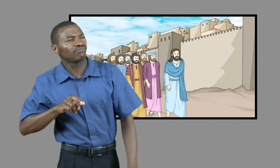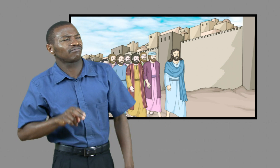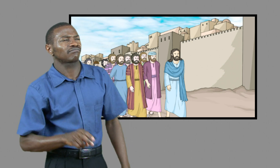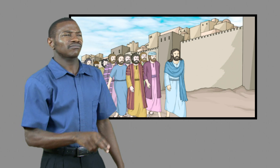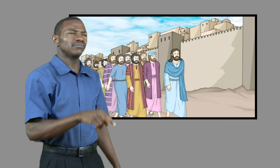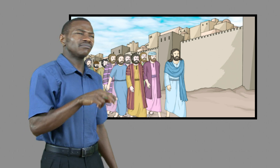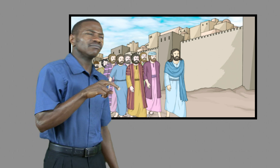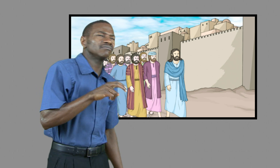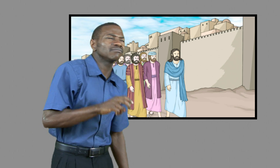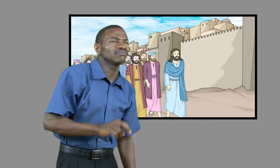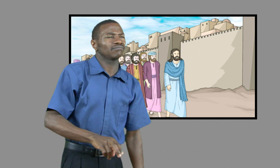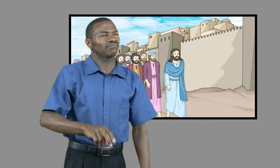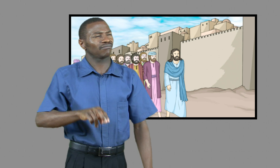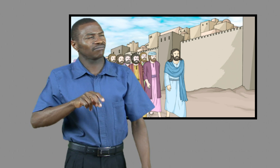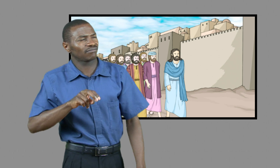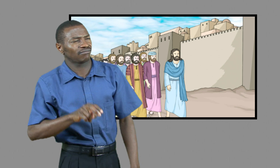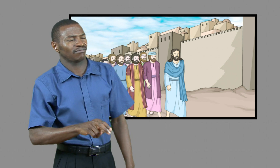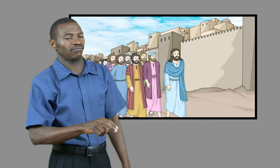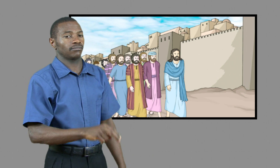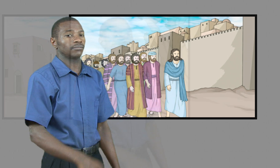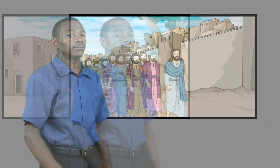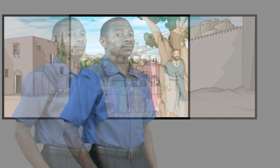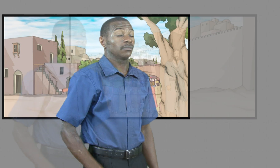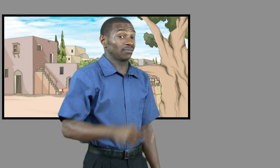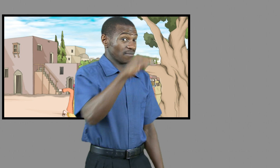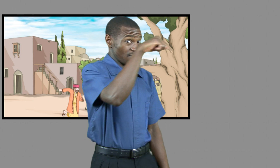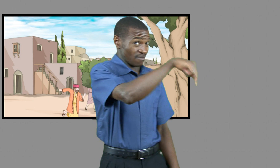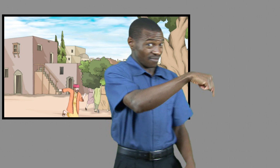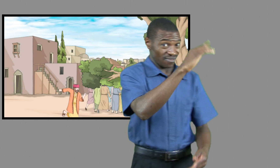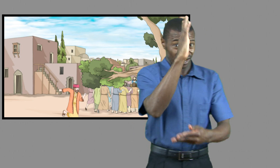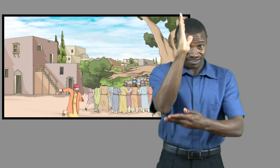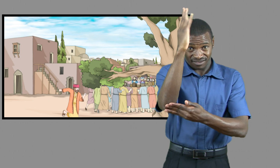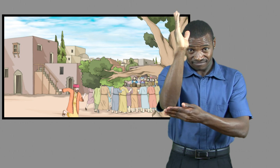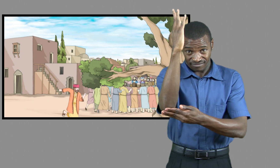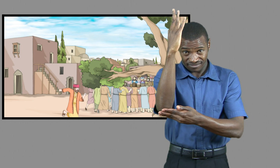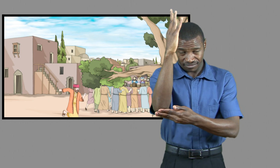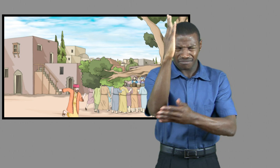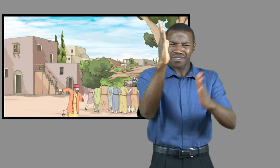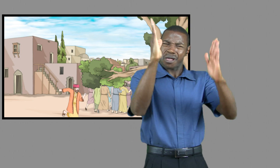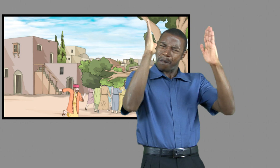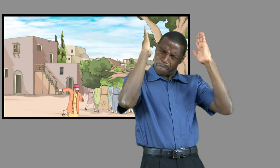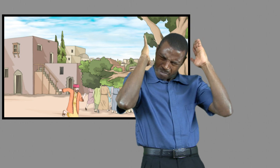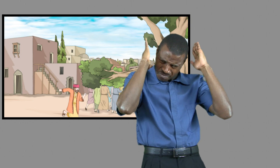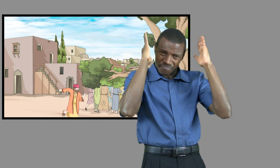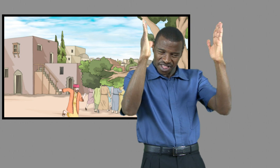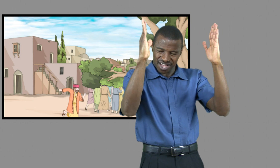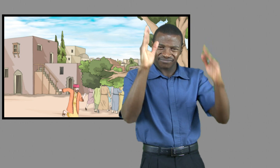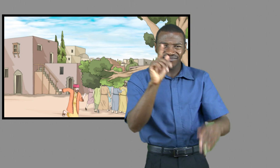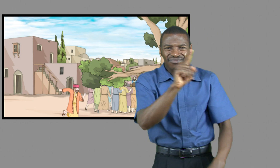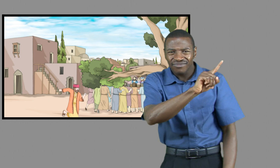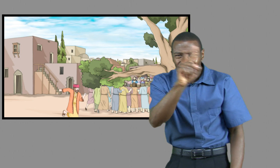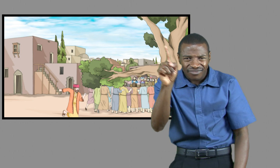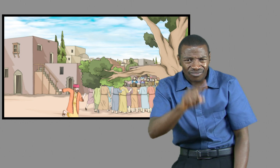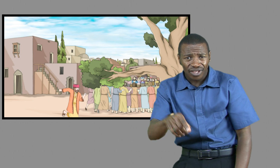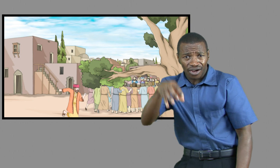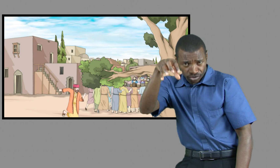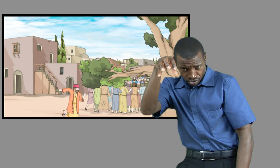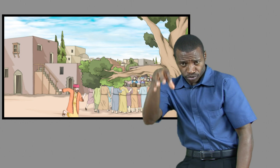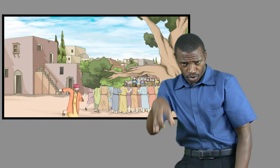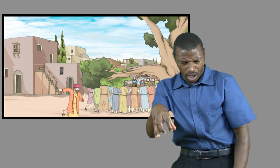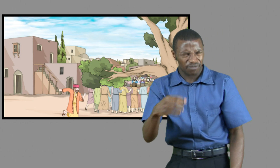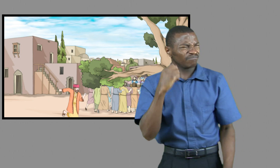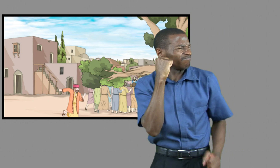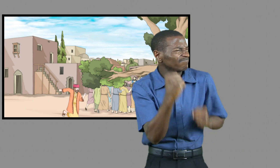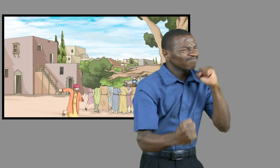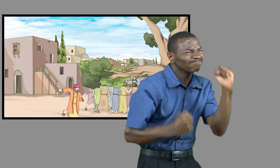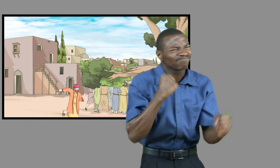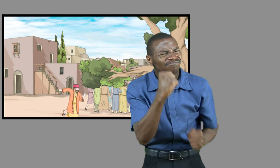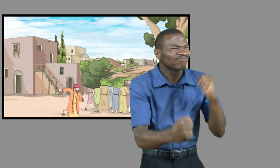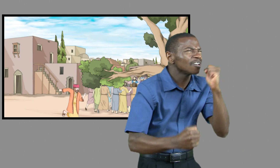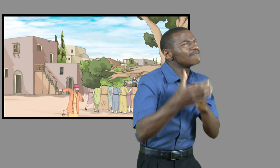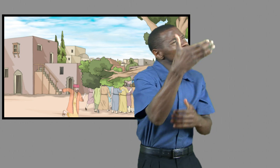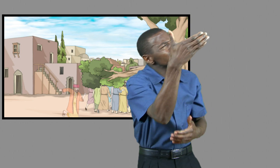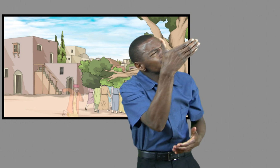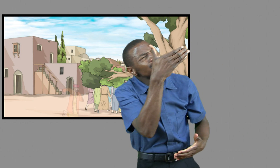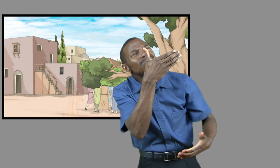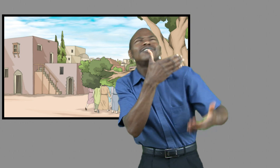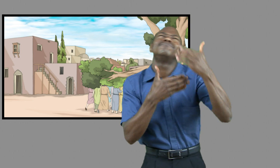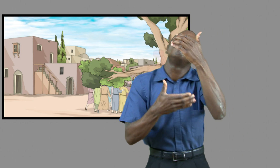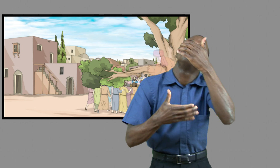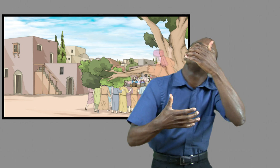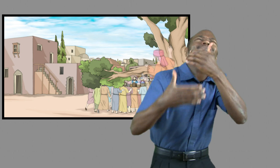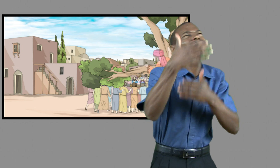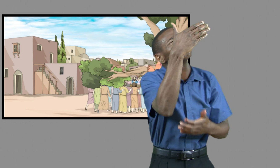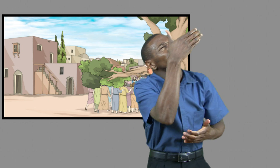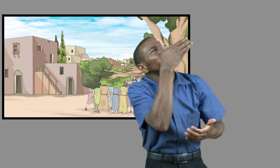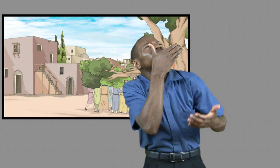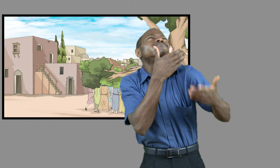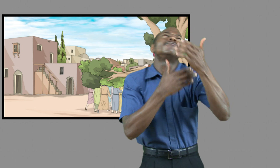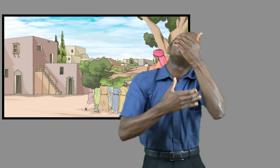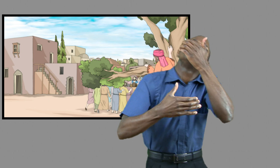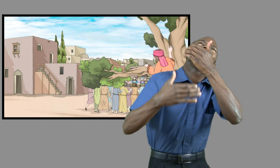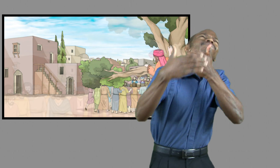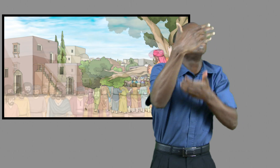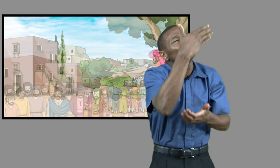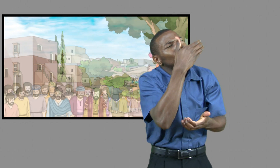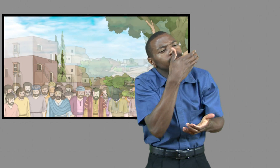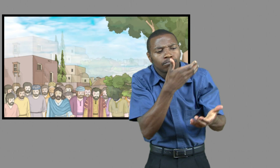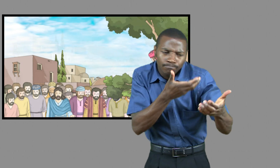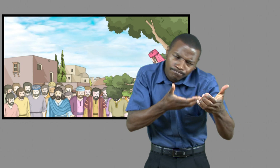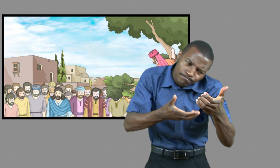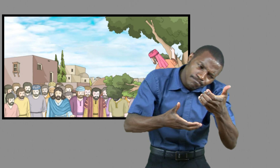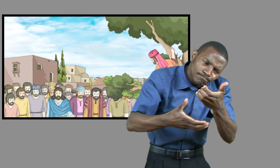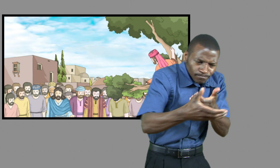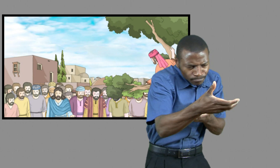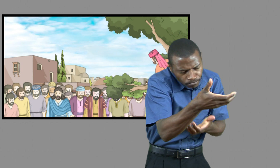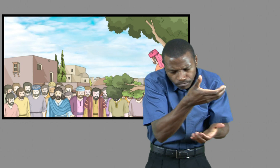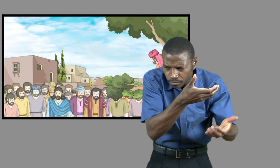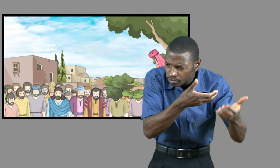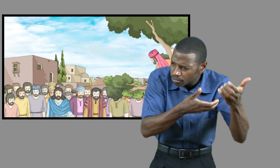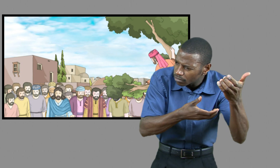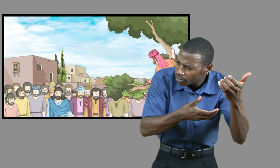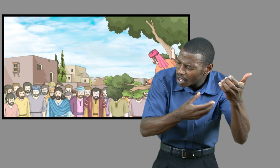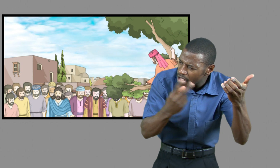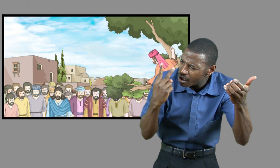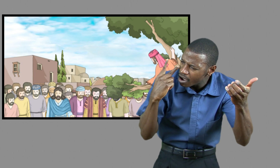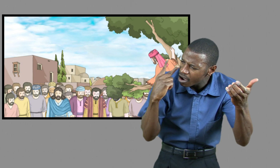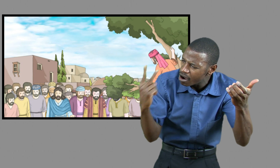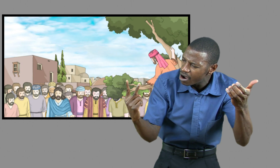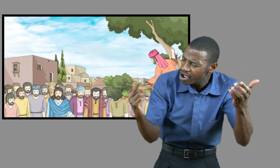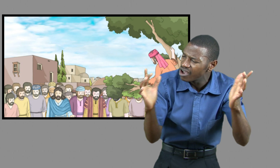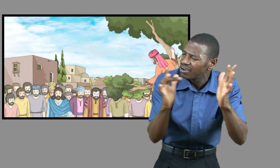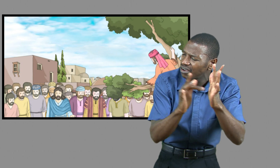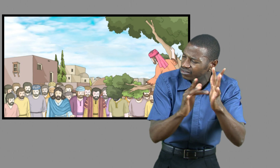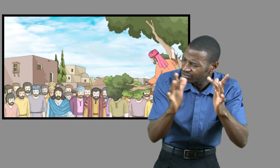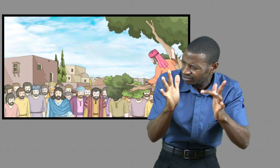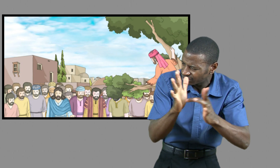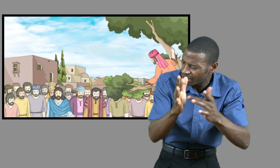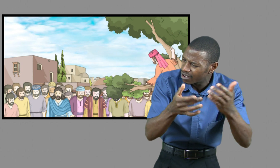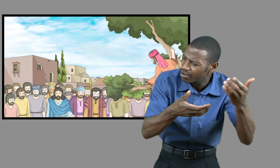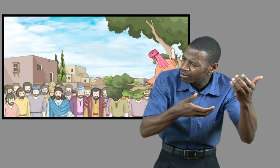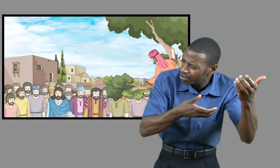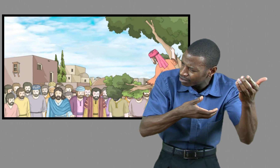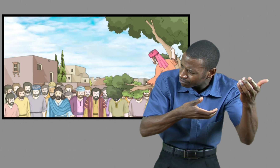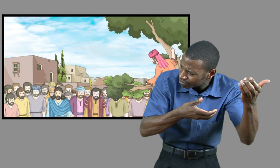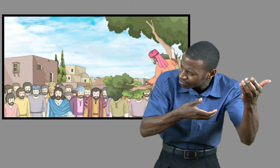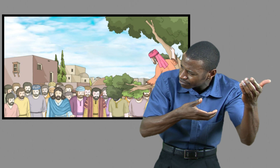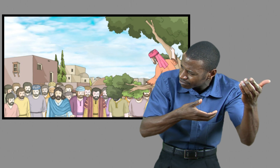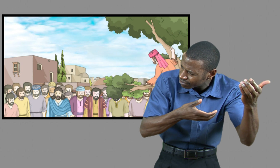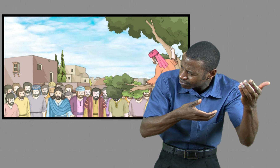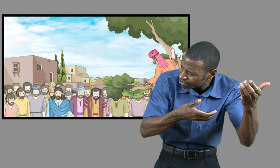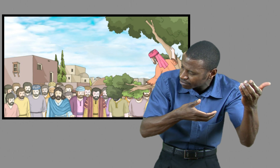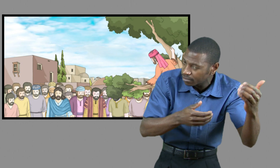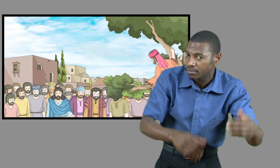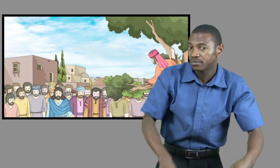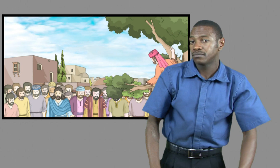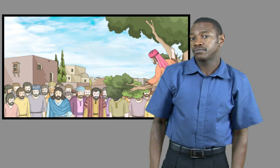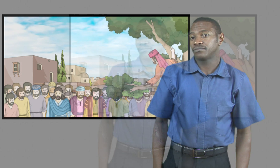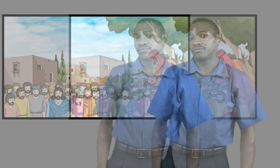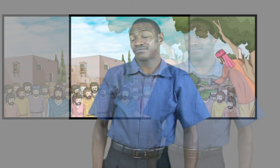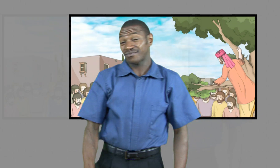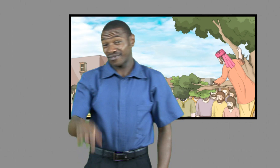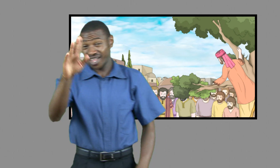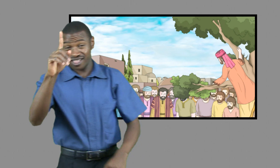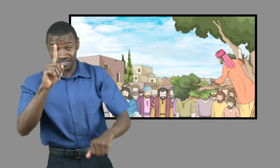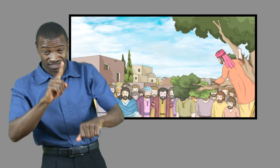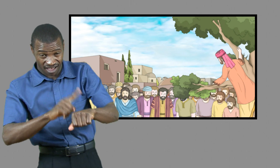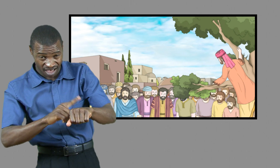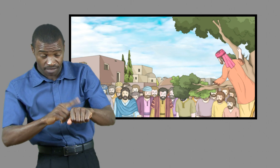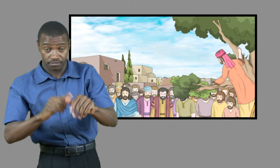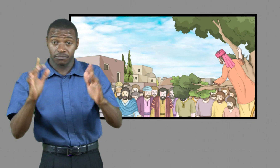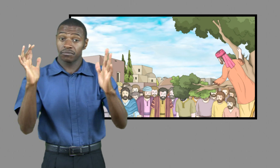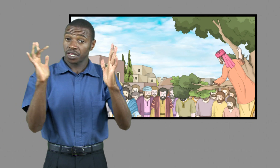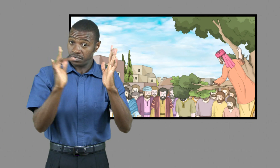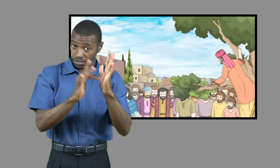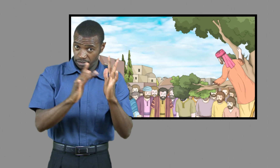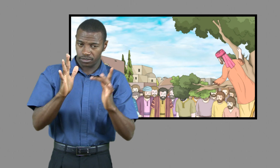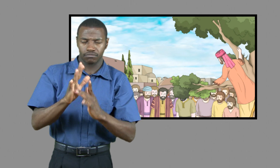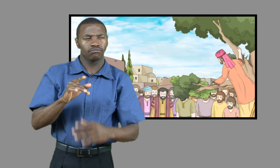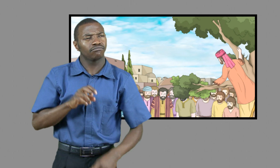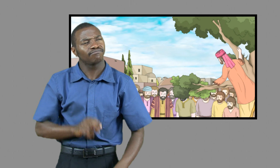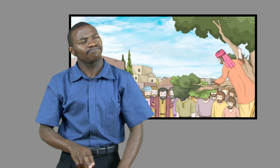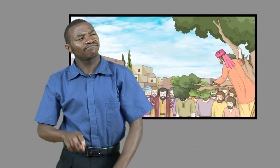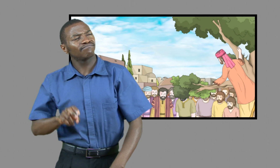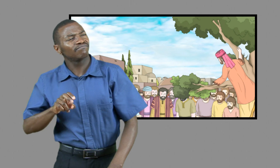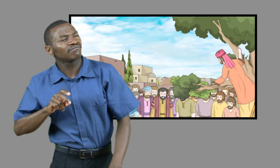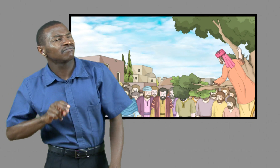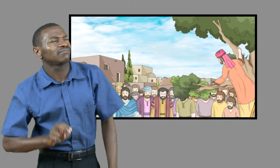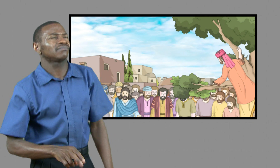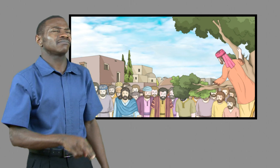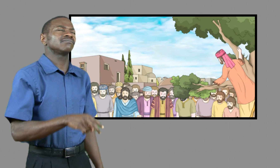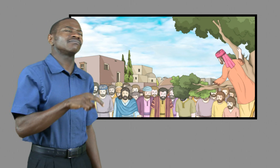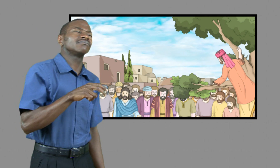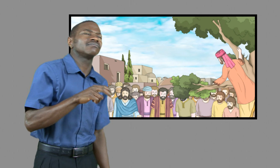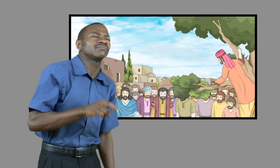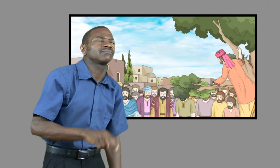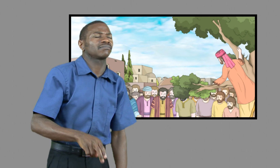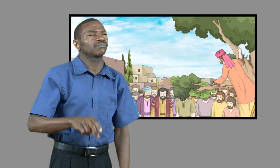So he ran on ahead and climbed a sycamore tree to see Him, since Jesus was about to pass that way.